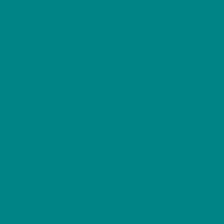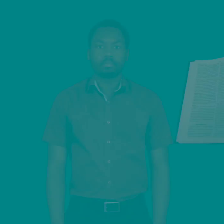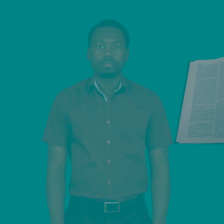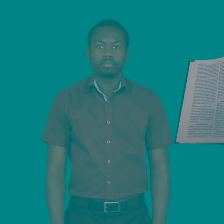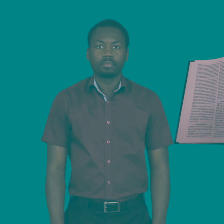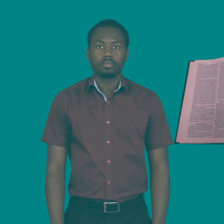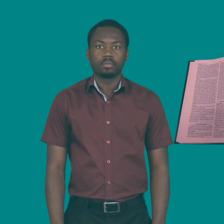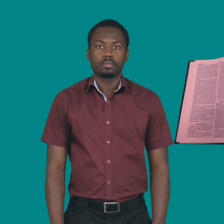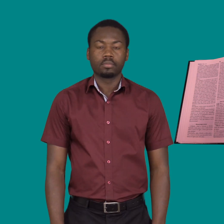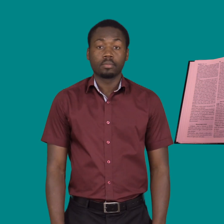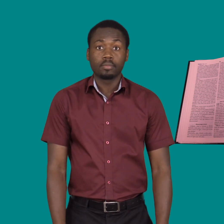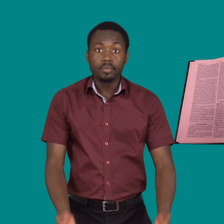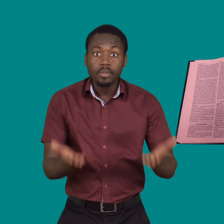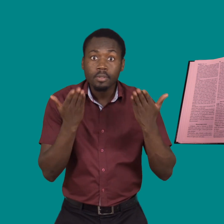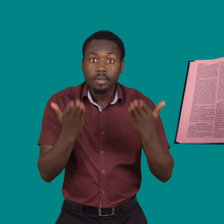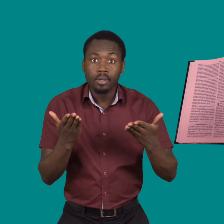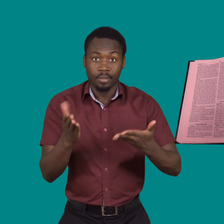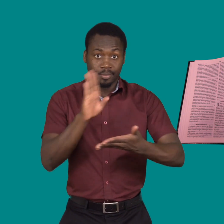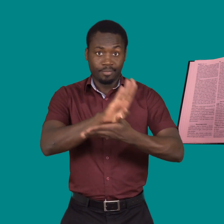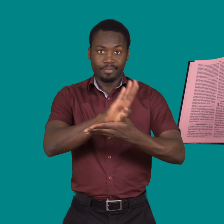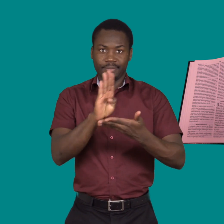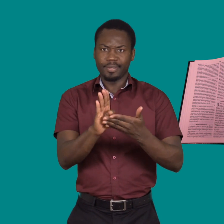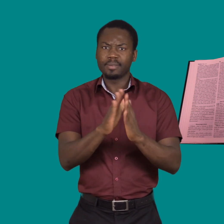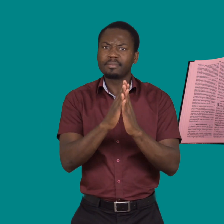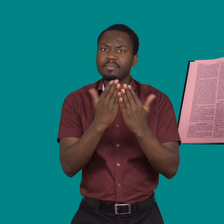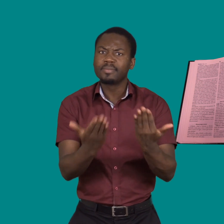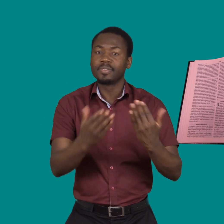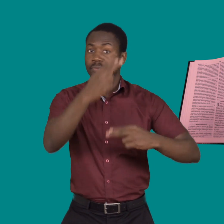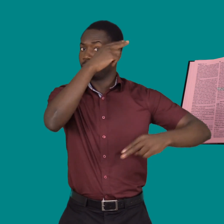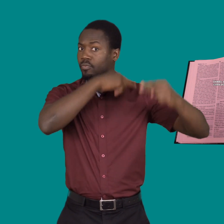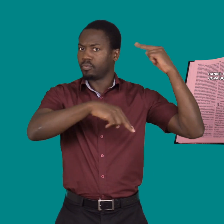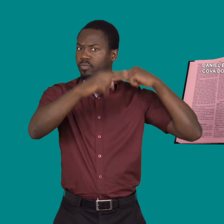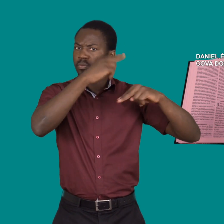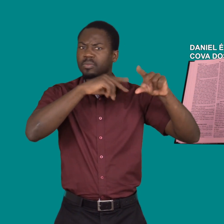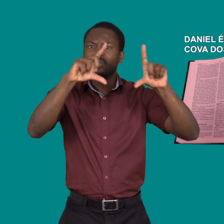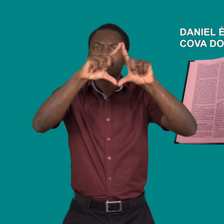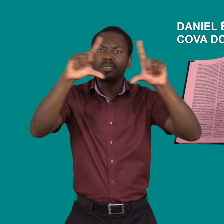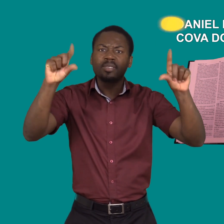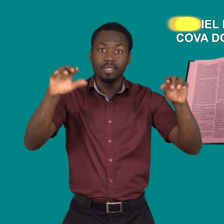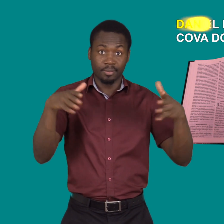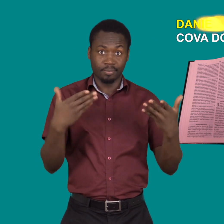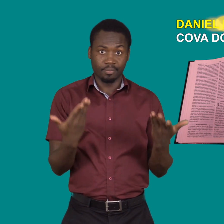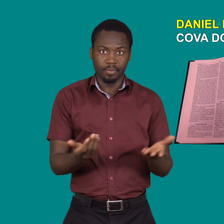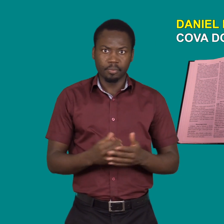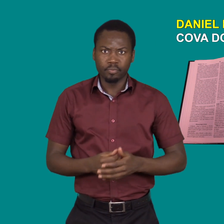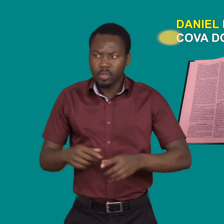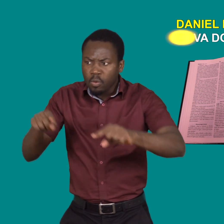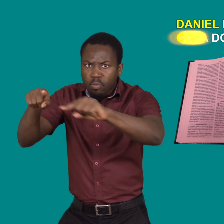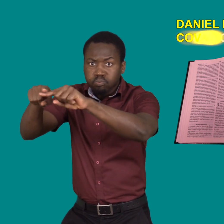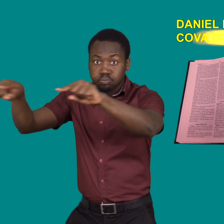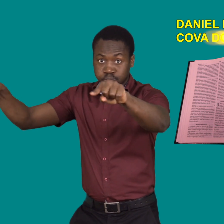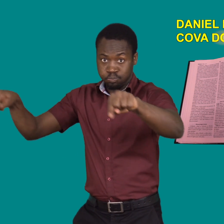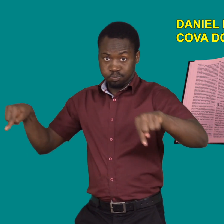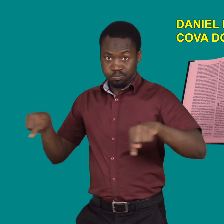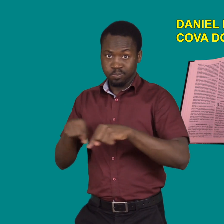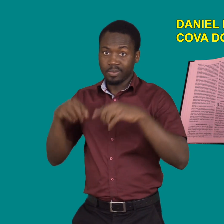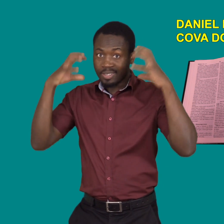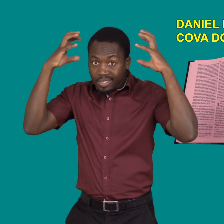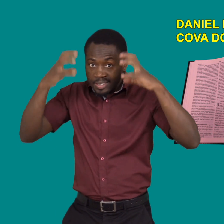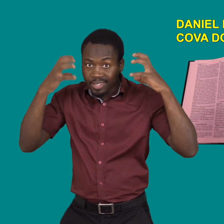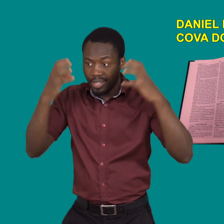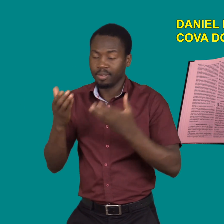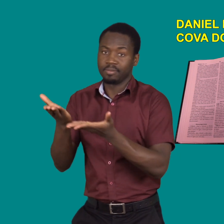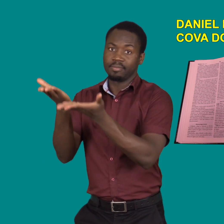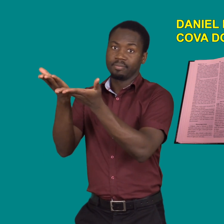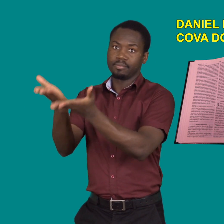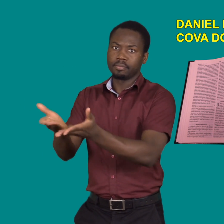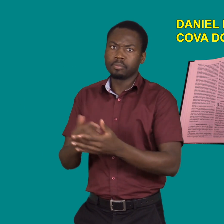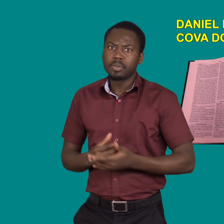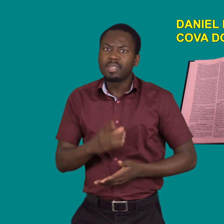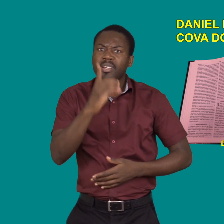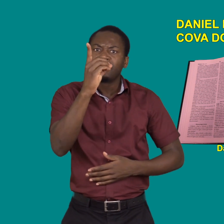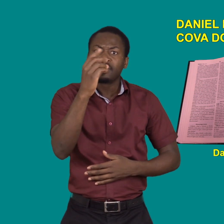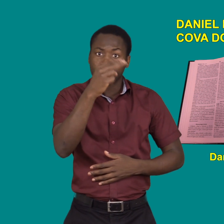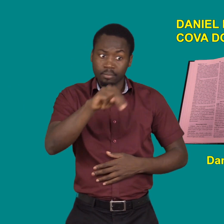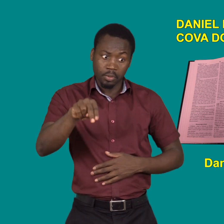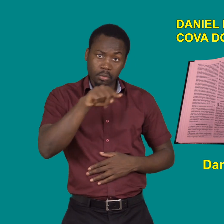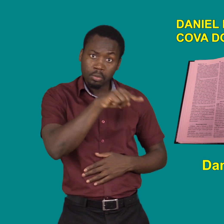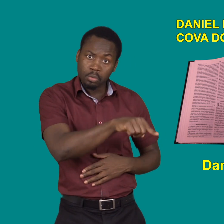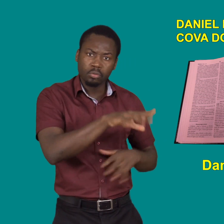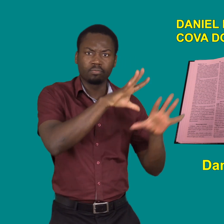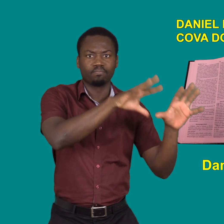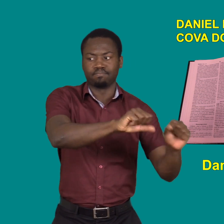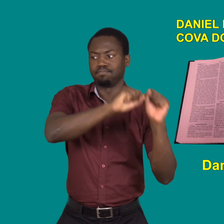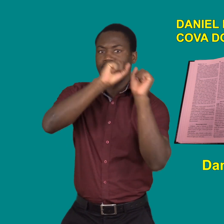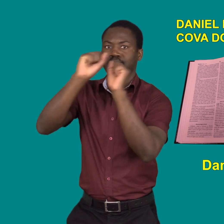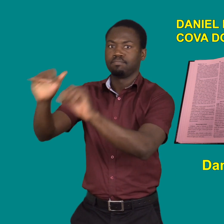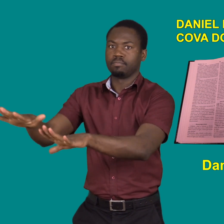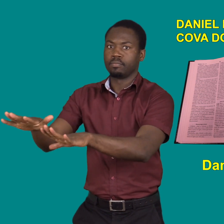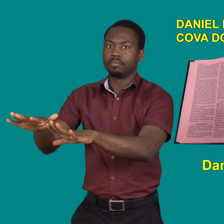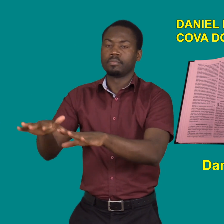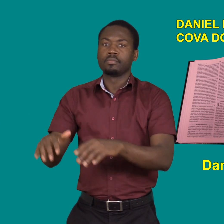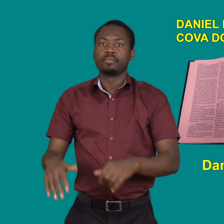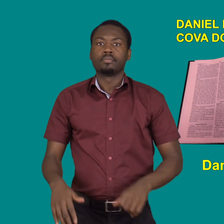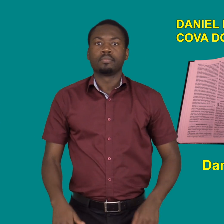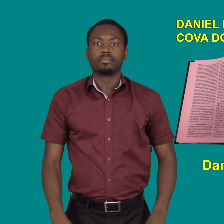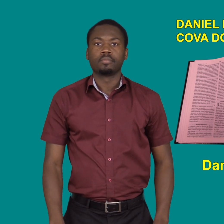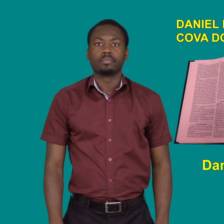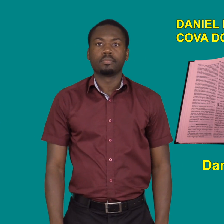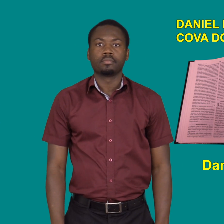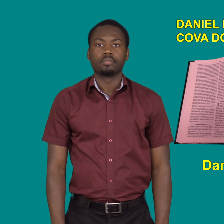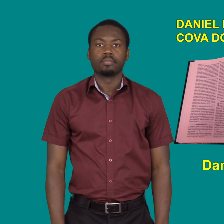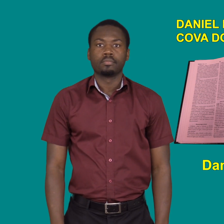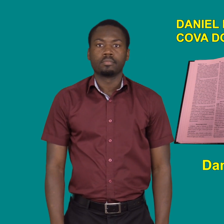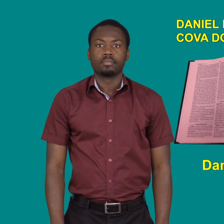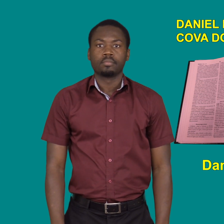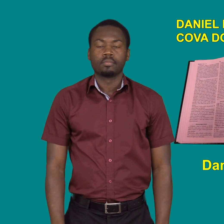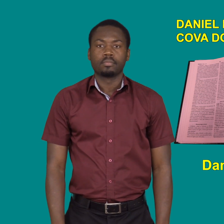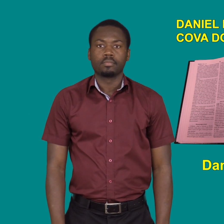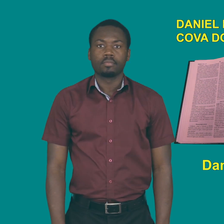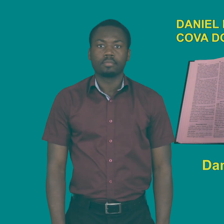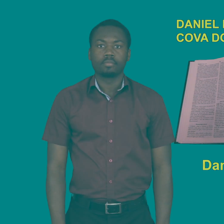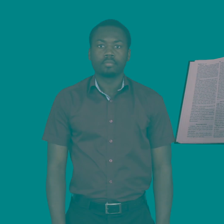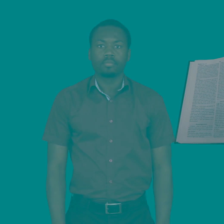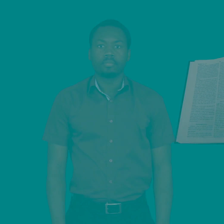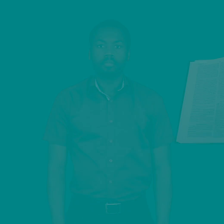Daniel thrown into the lions' den